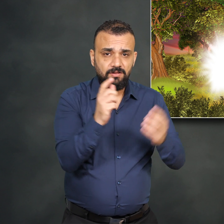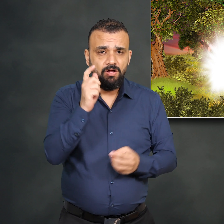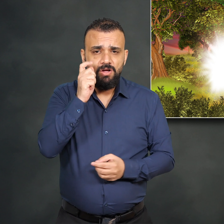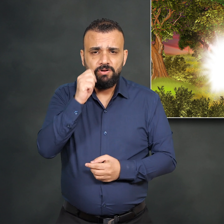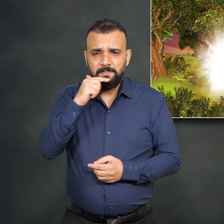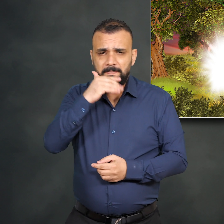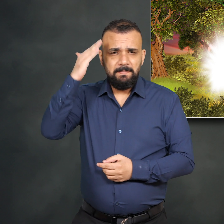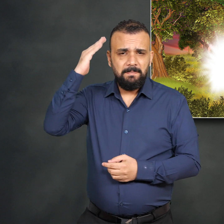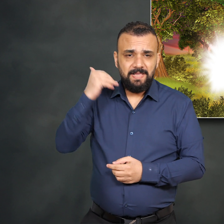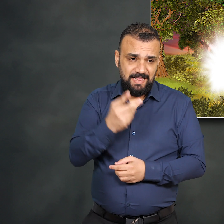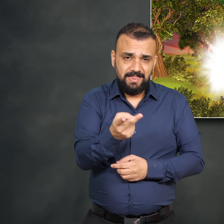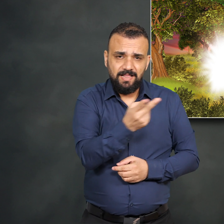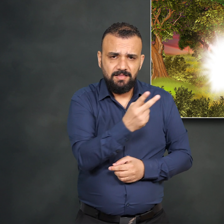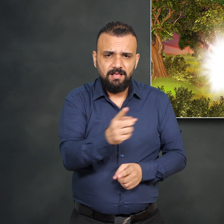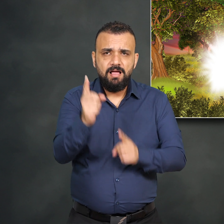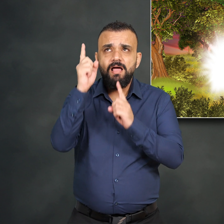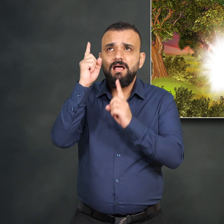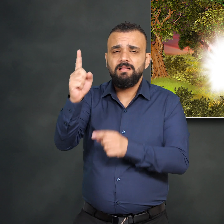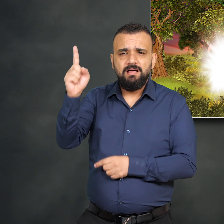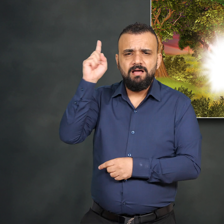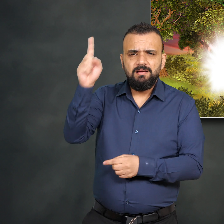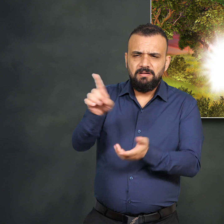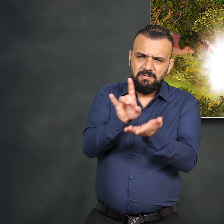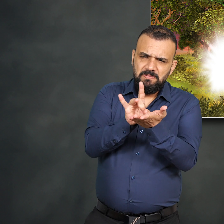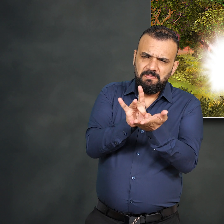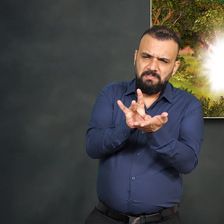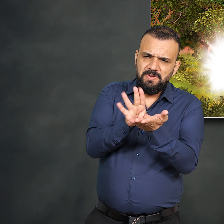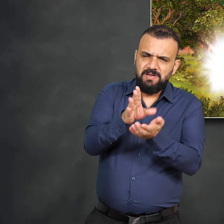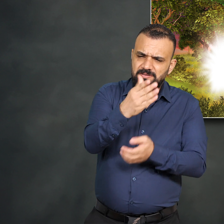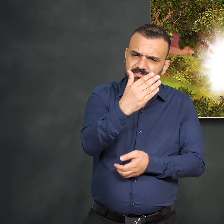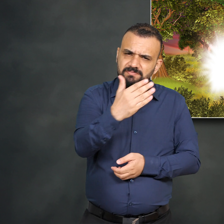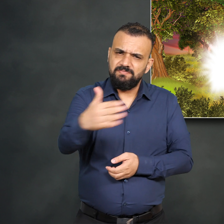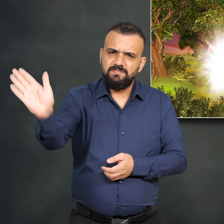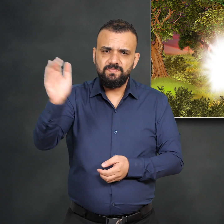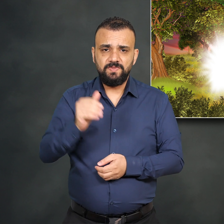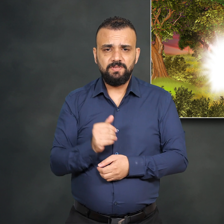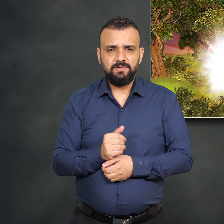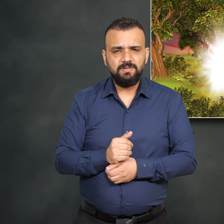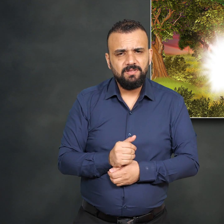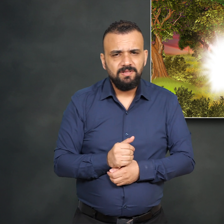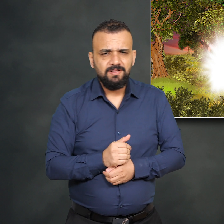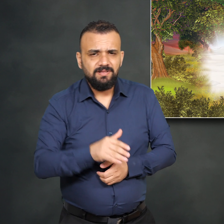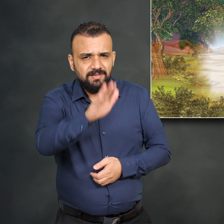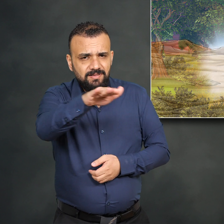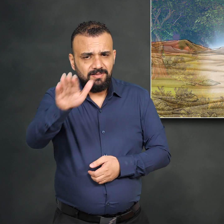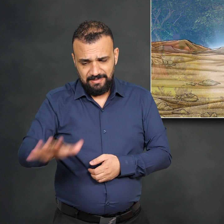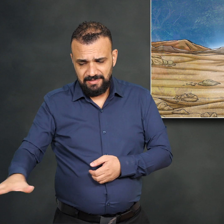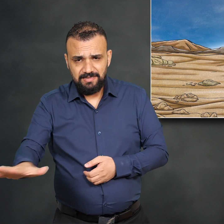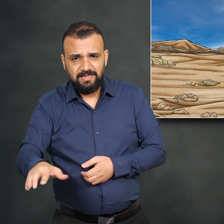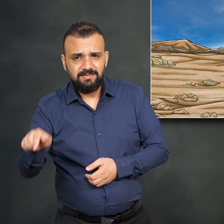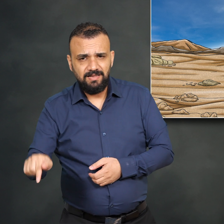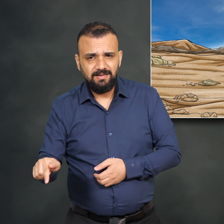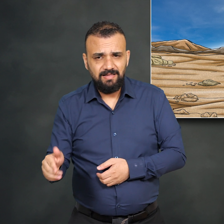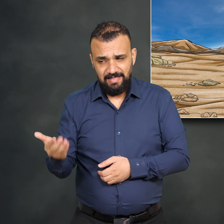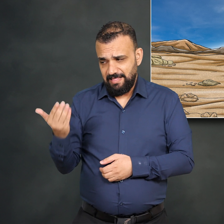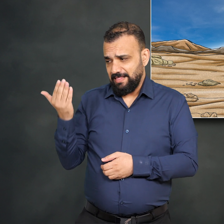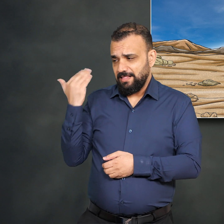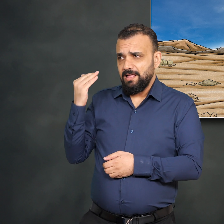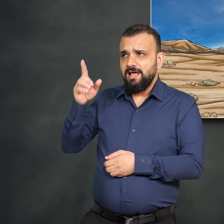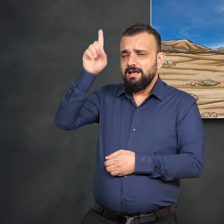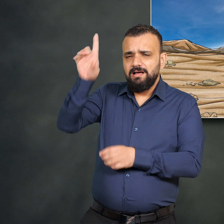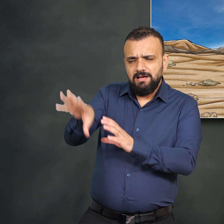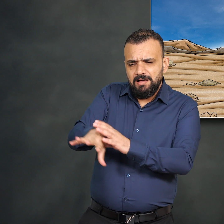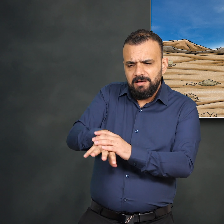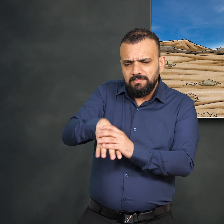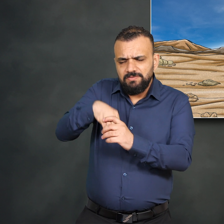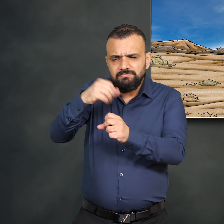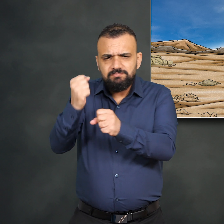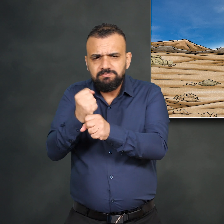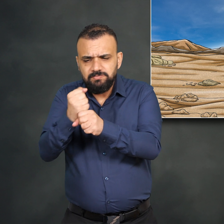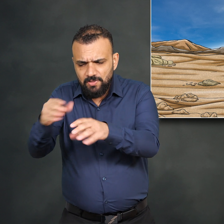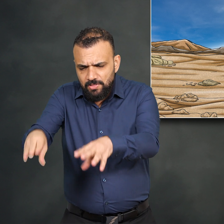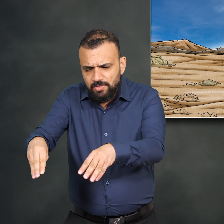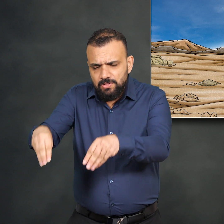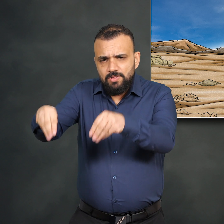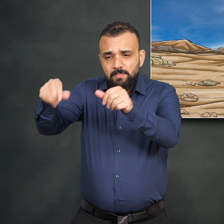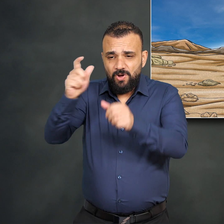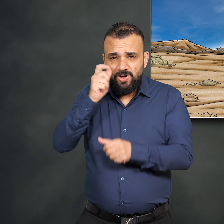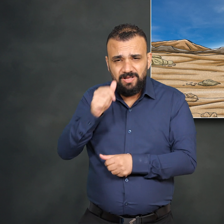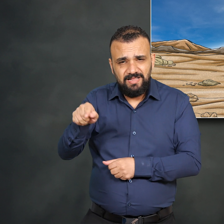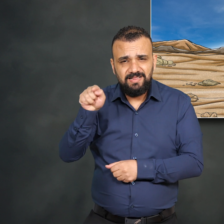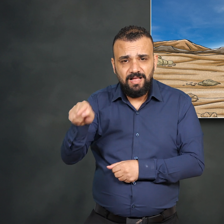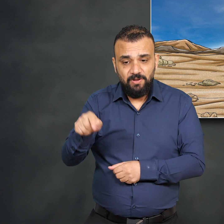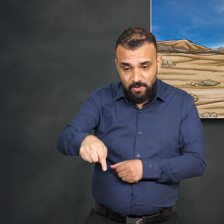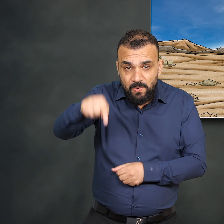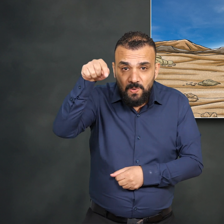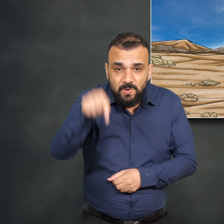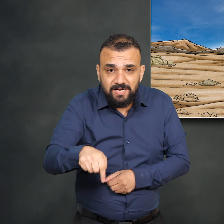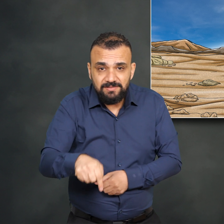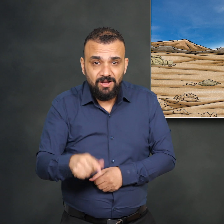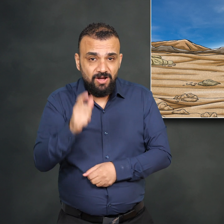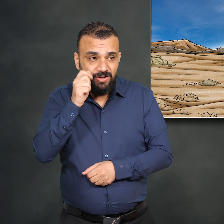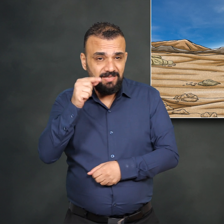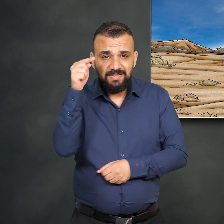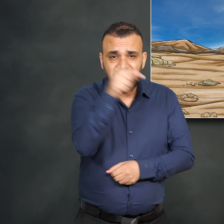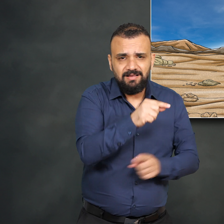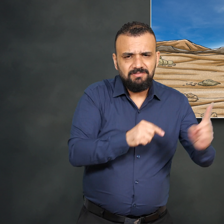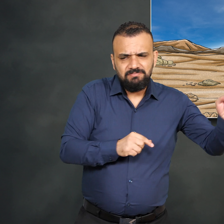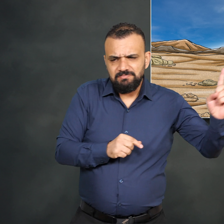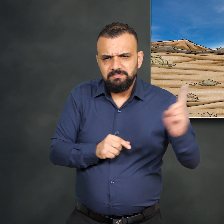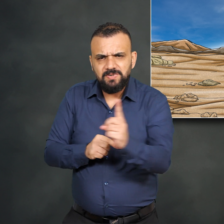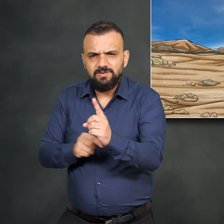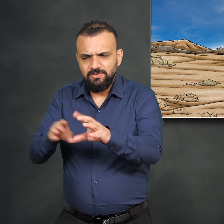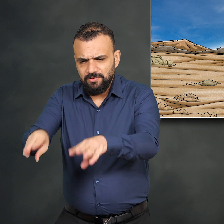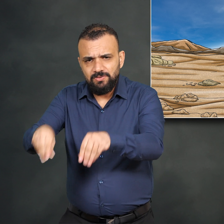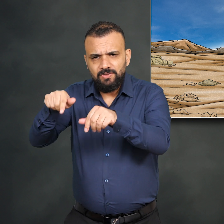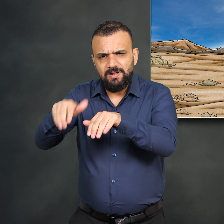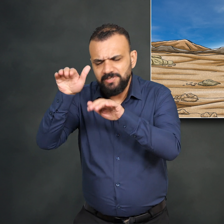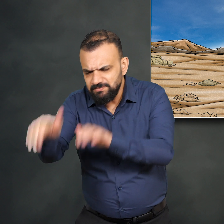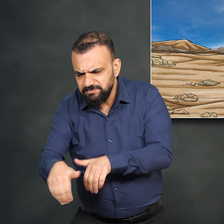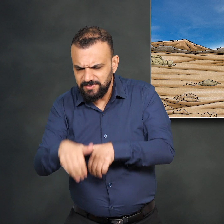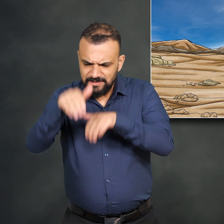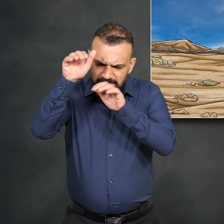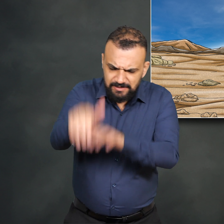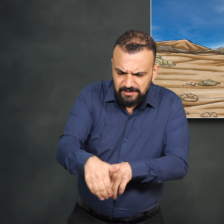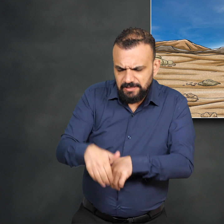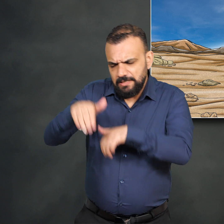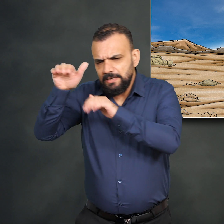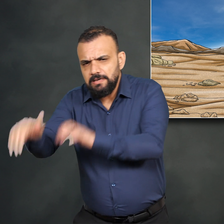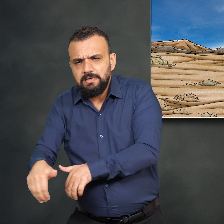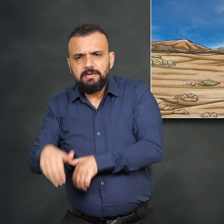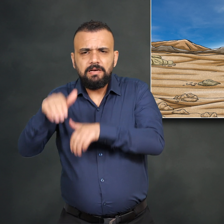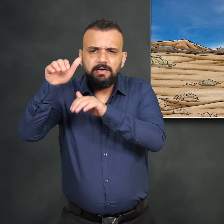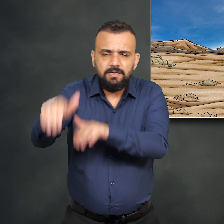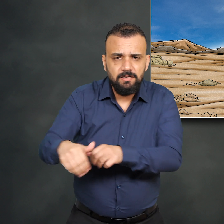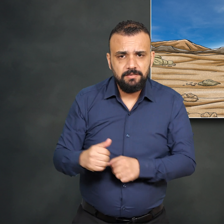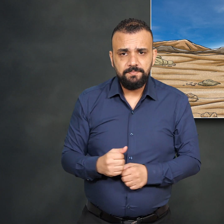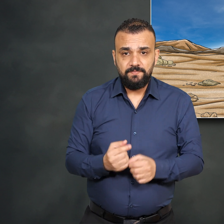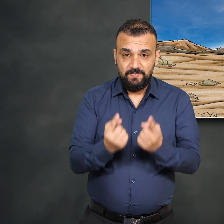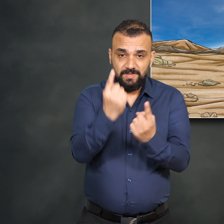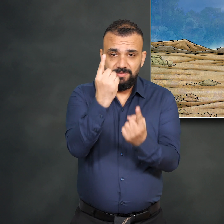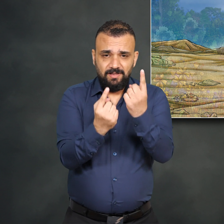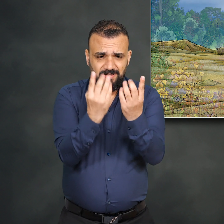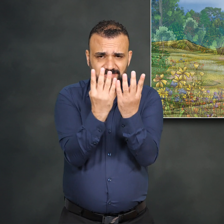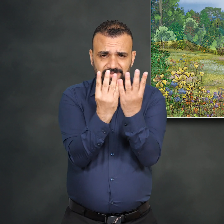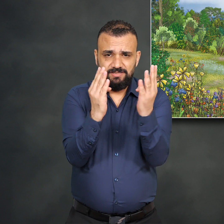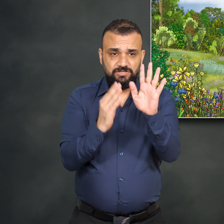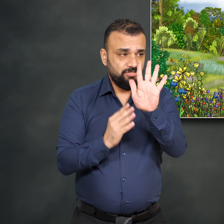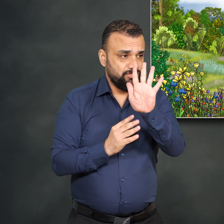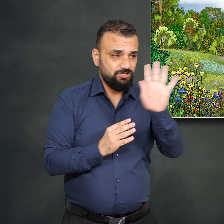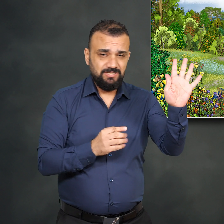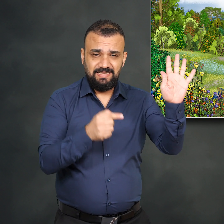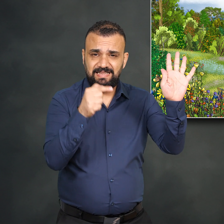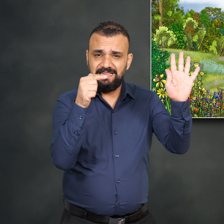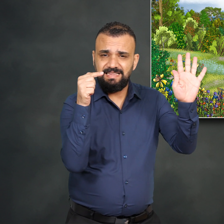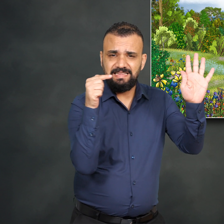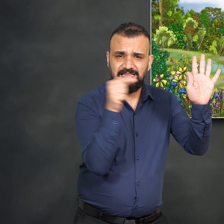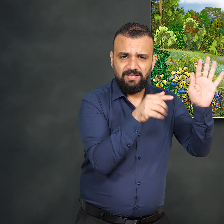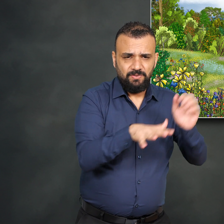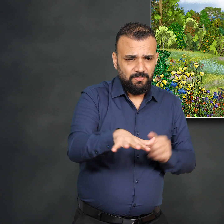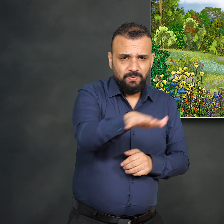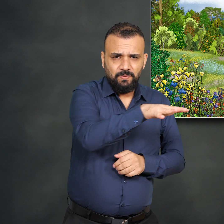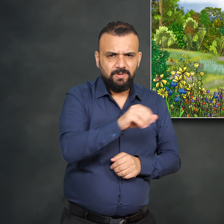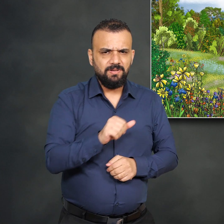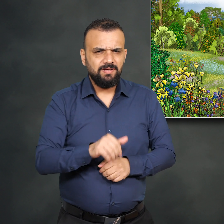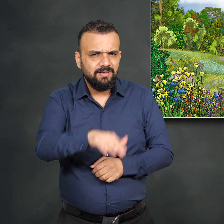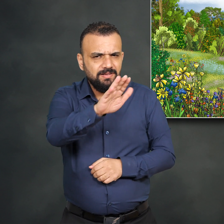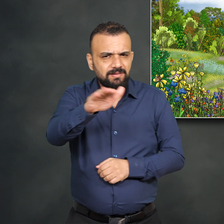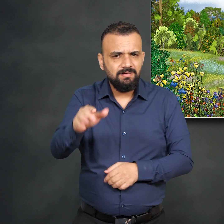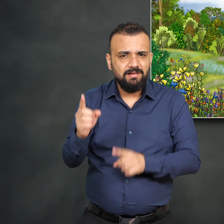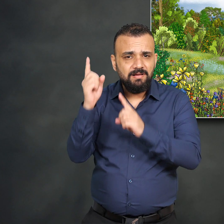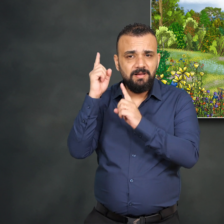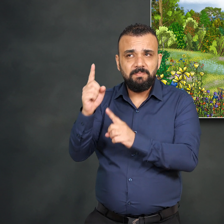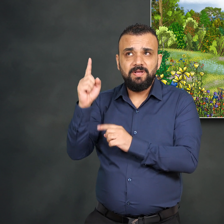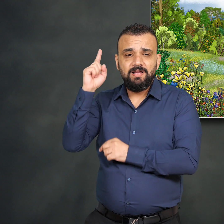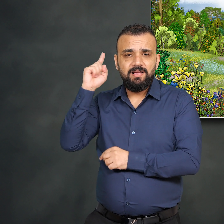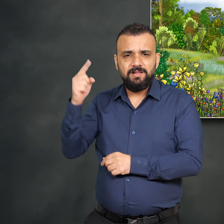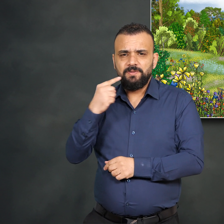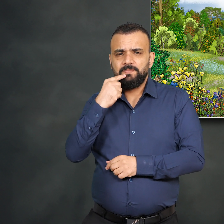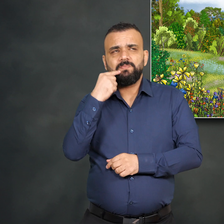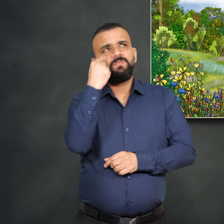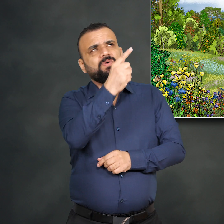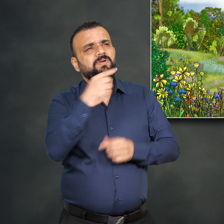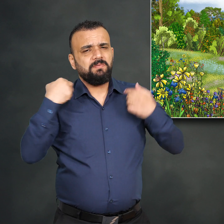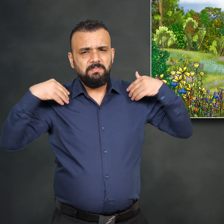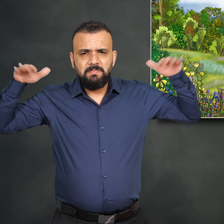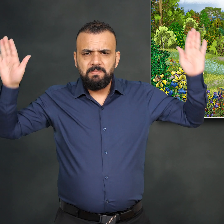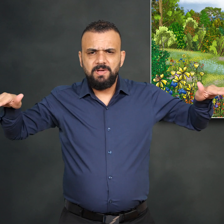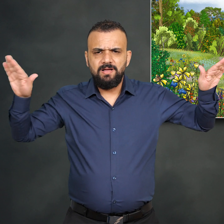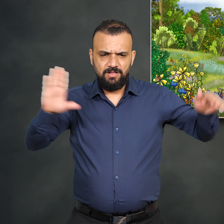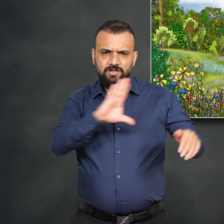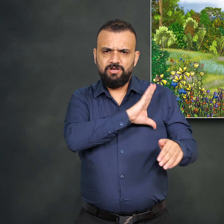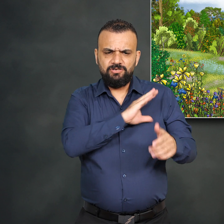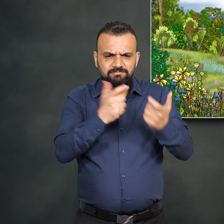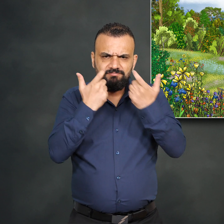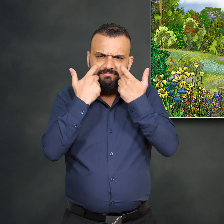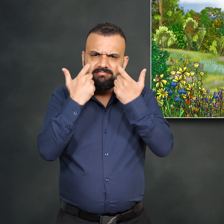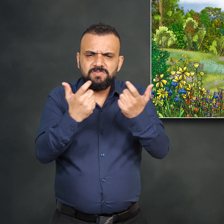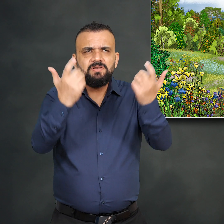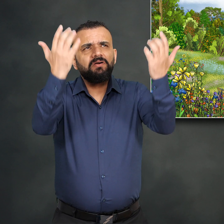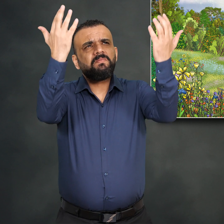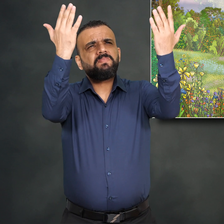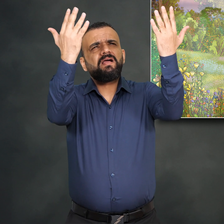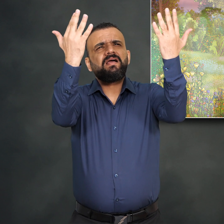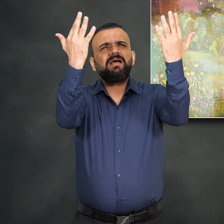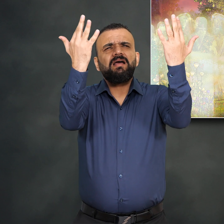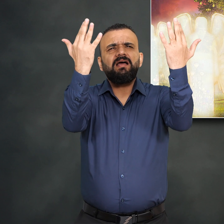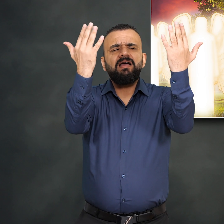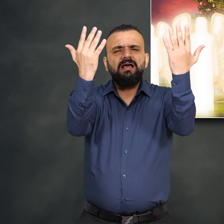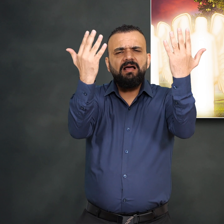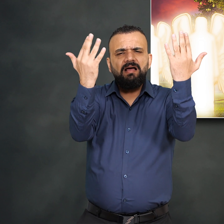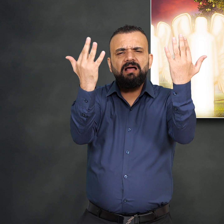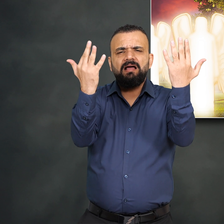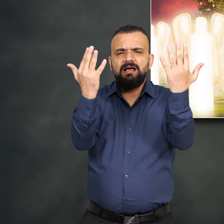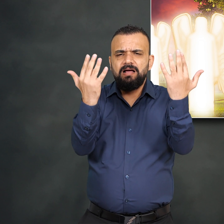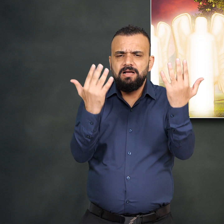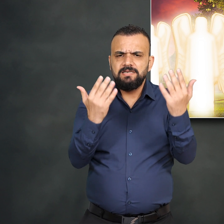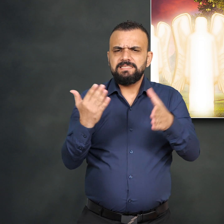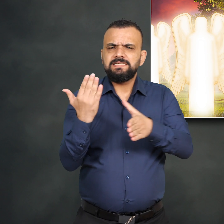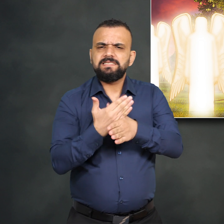Therefore the LORD God banished him from the Garden of Eden to work the ground from which he had been taken.